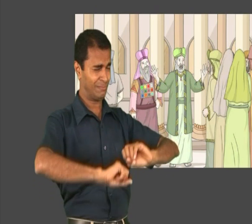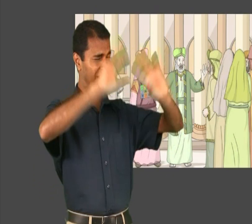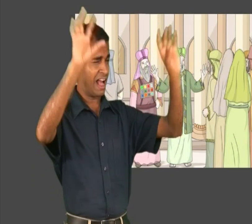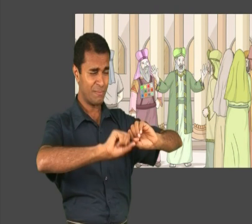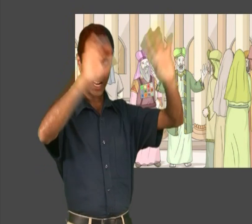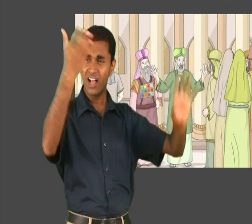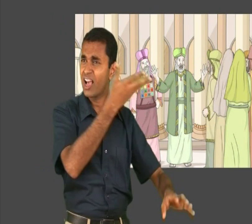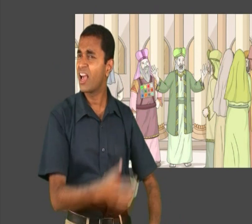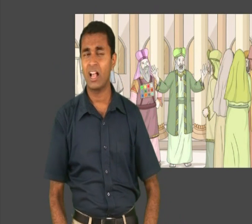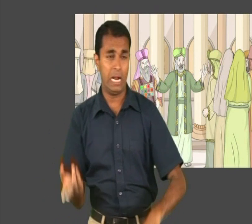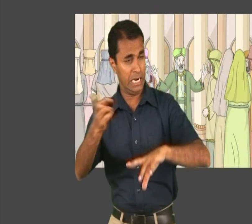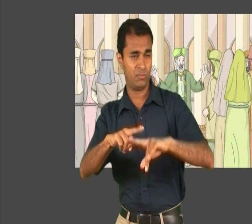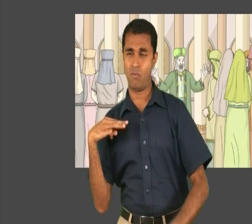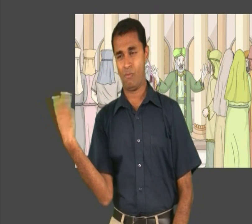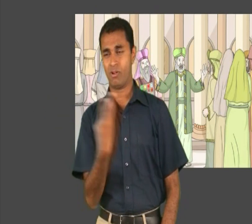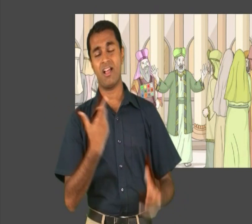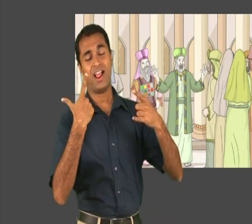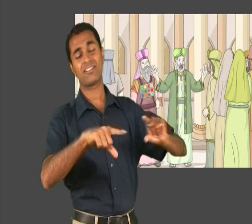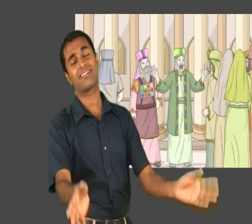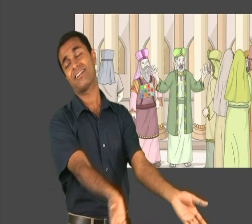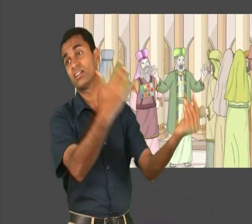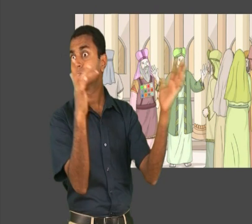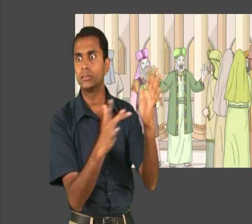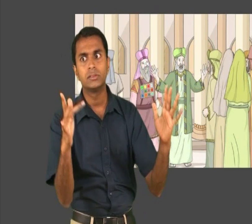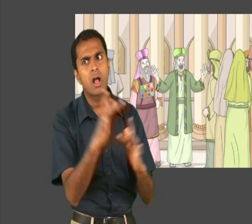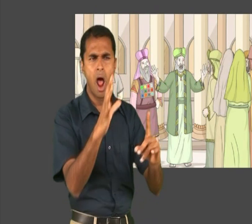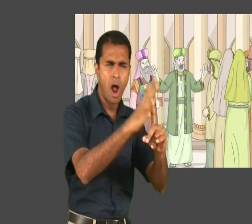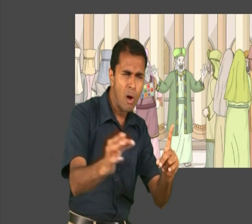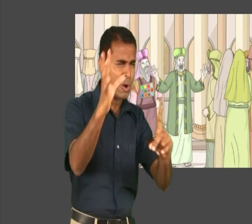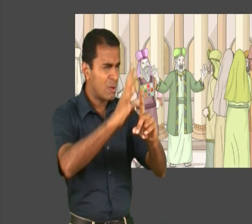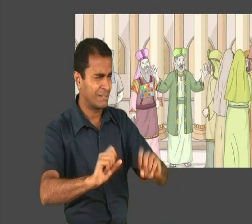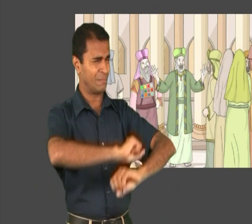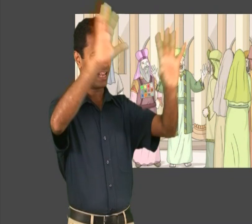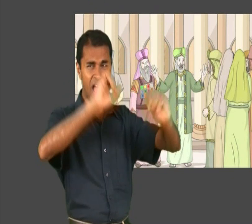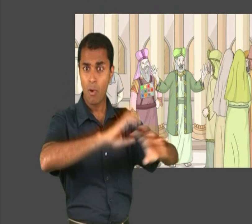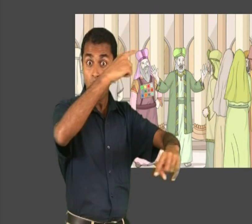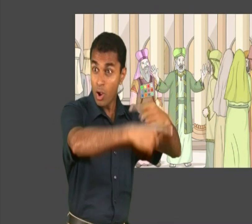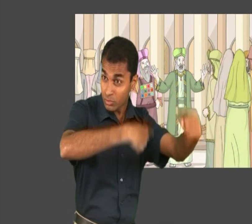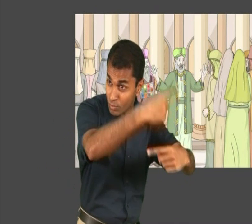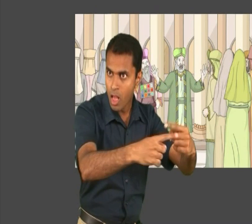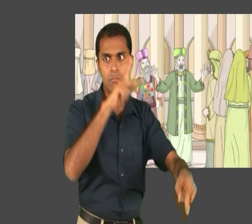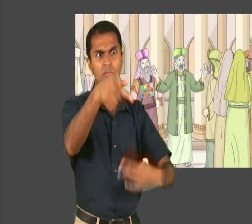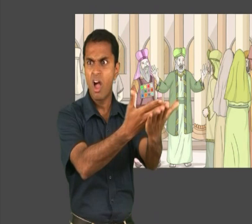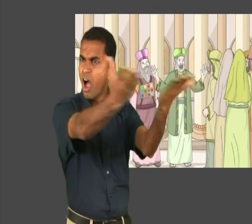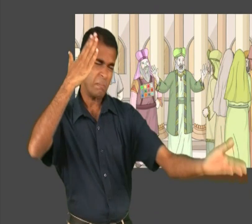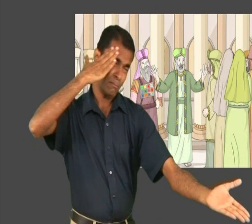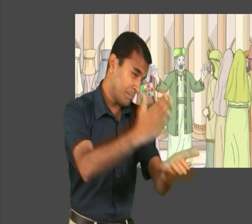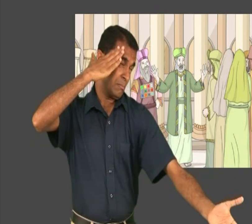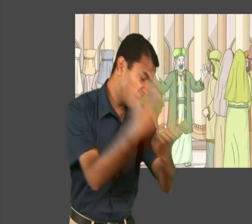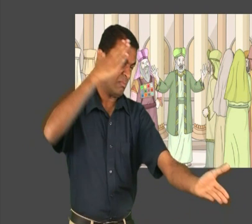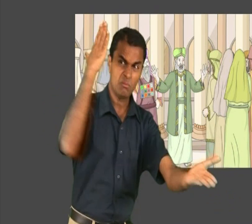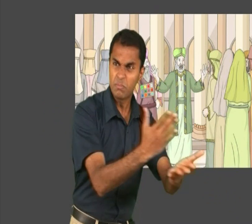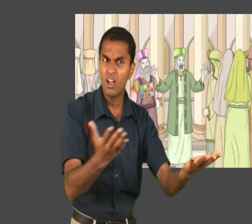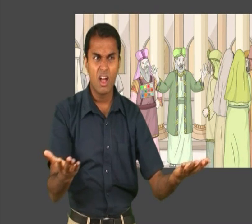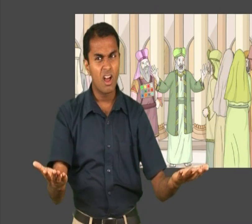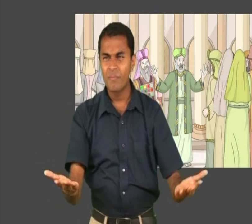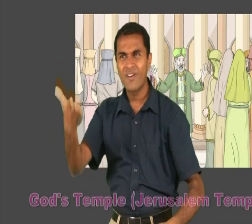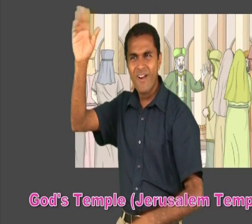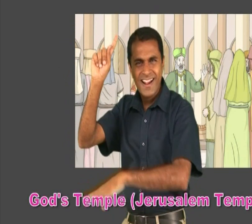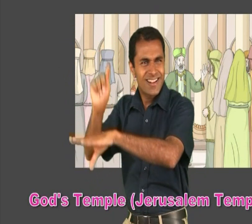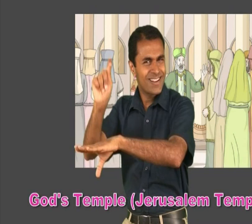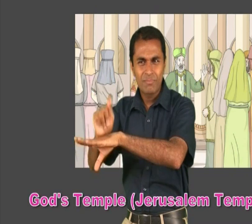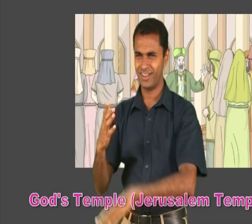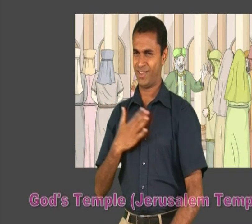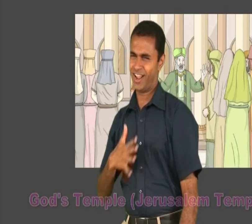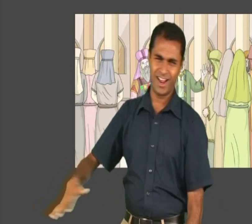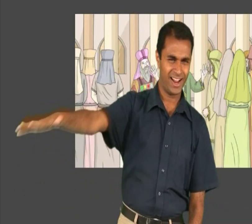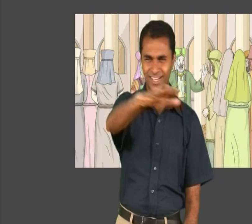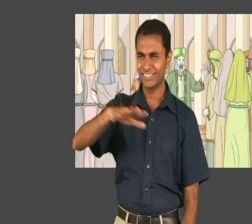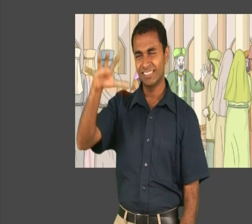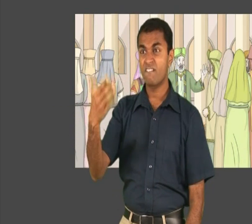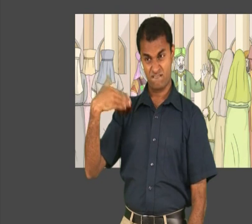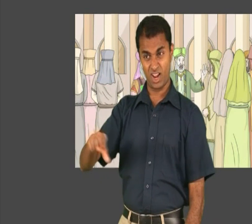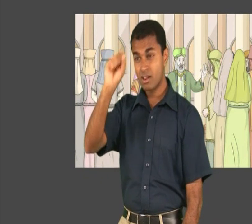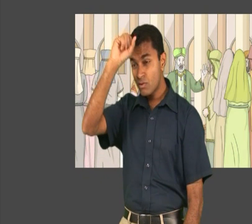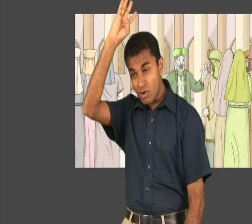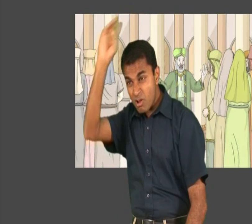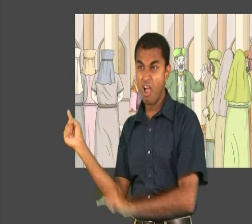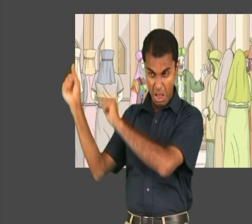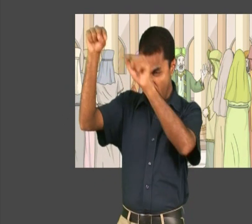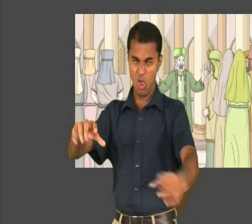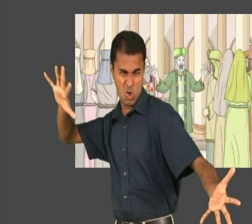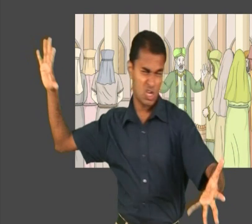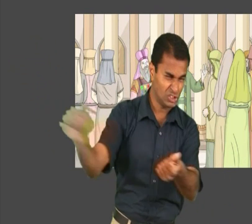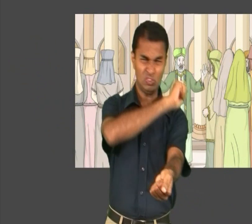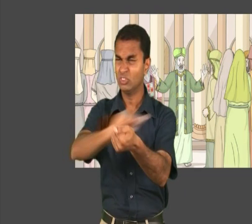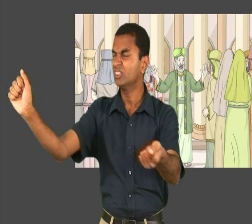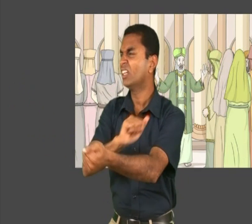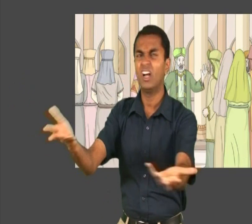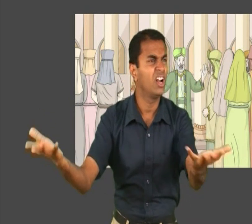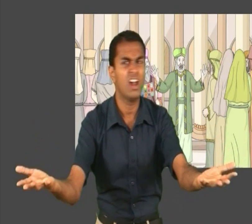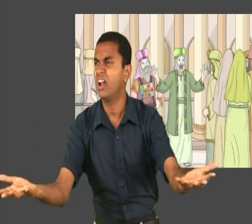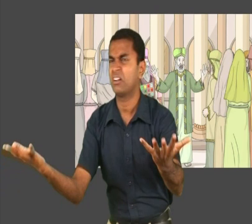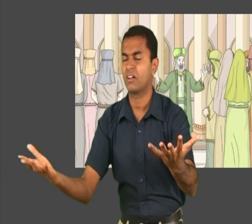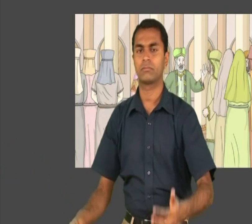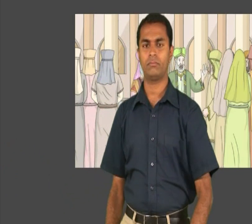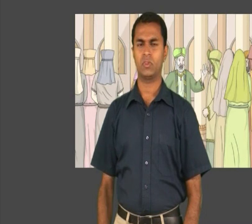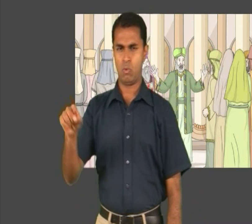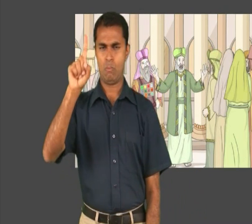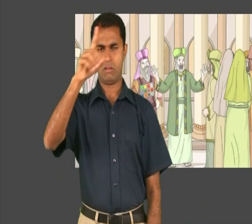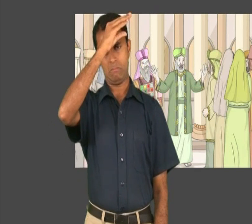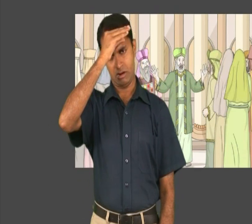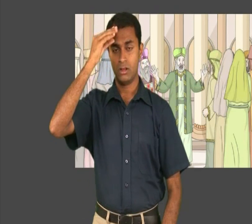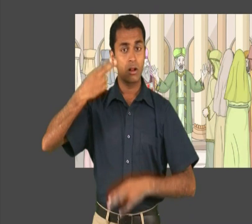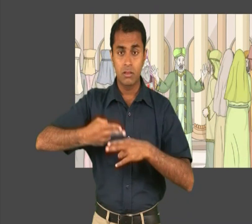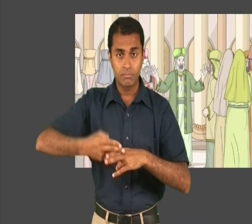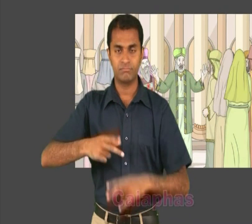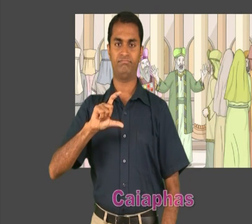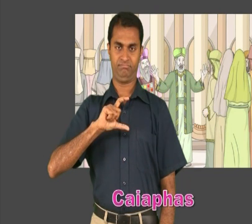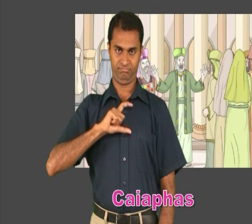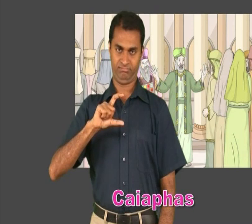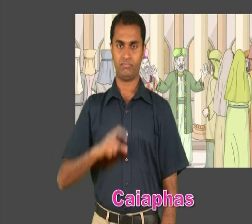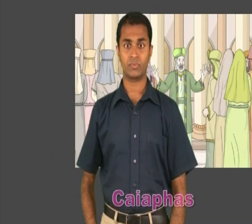If we let Him go on like this, everyone will believe in Him, and then the Romans will come and take away both our place and our nation.”